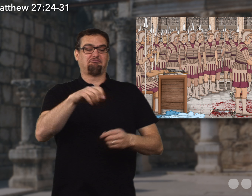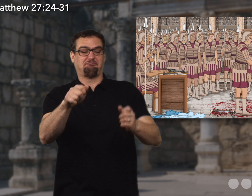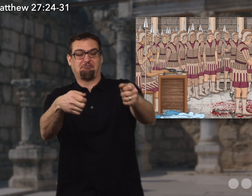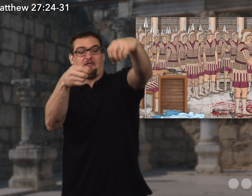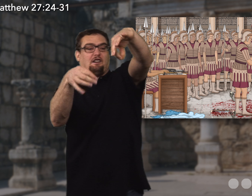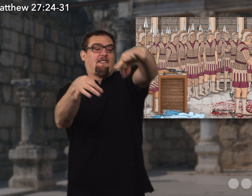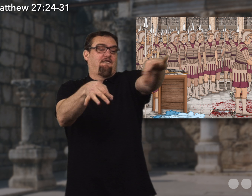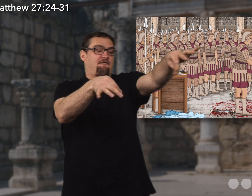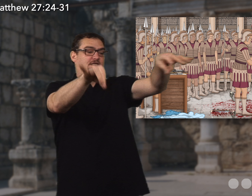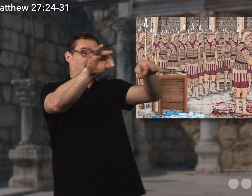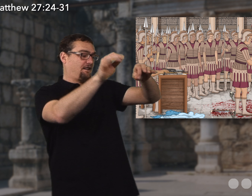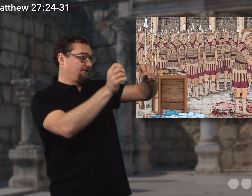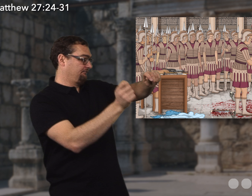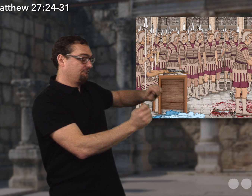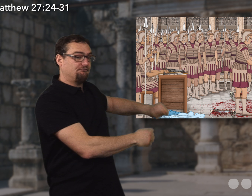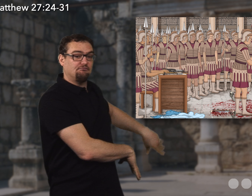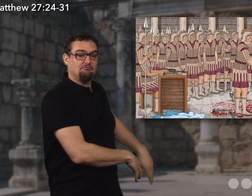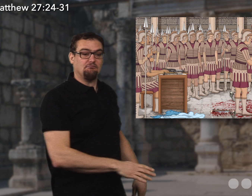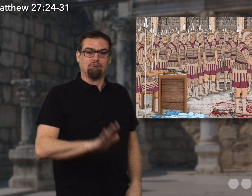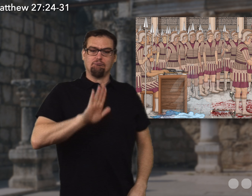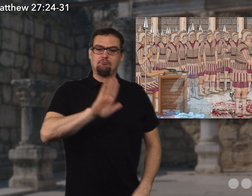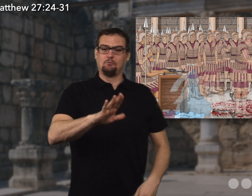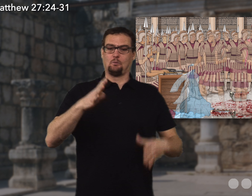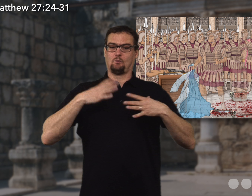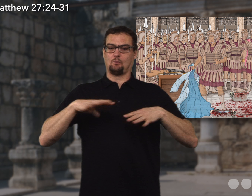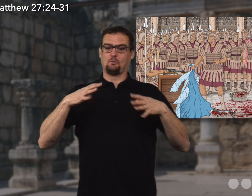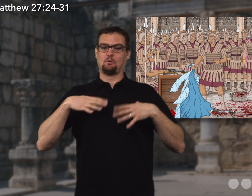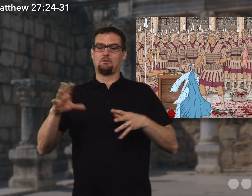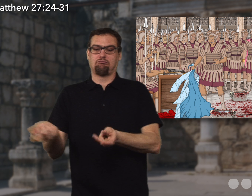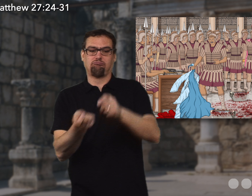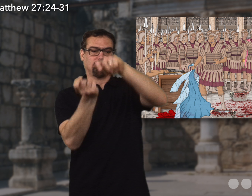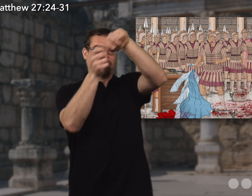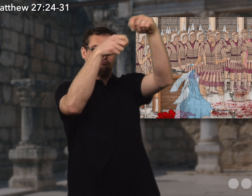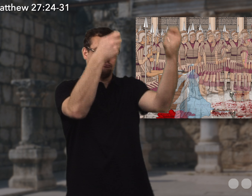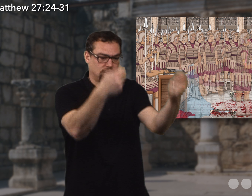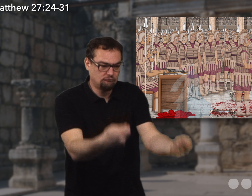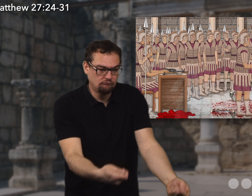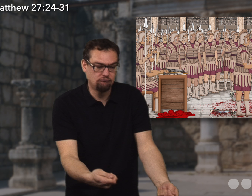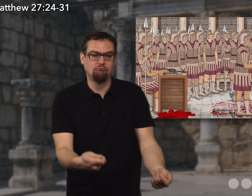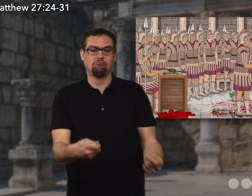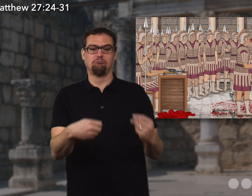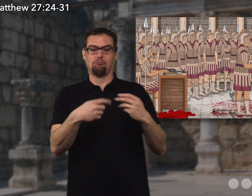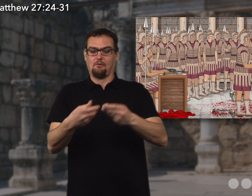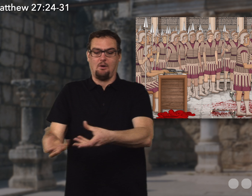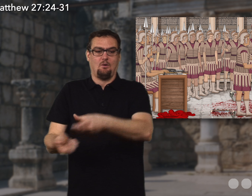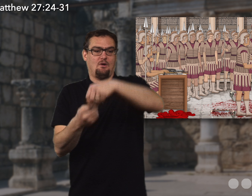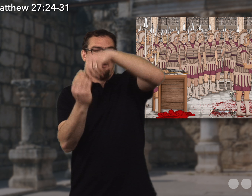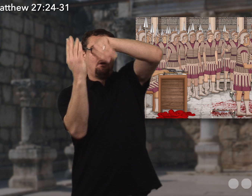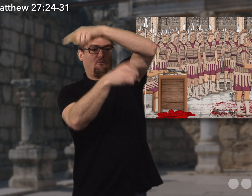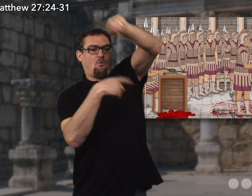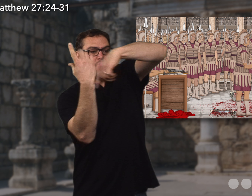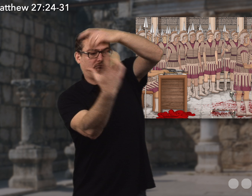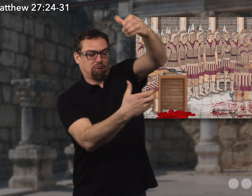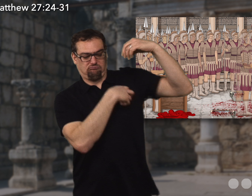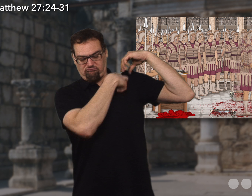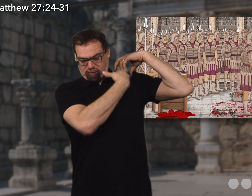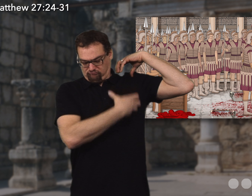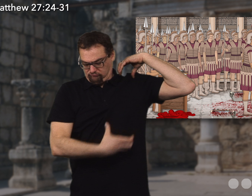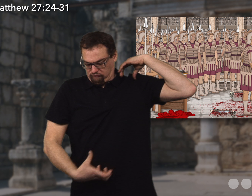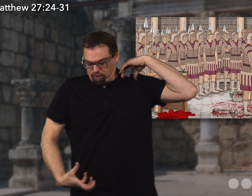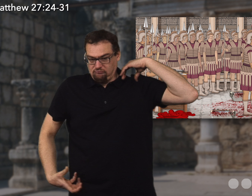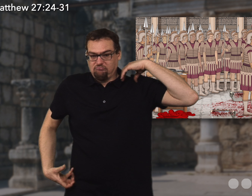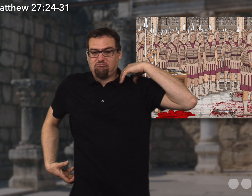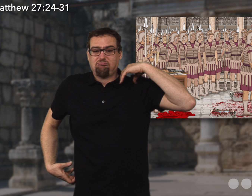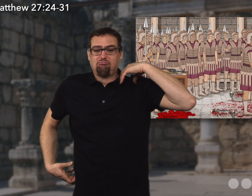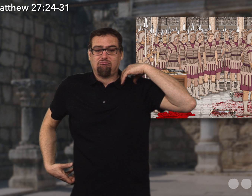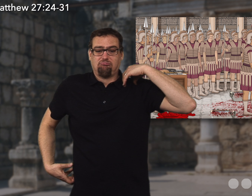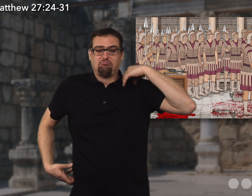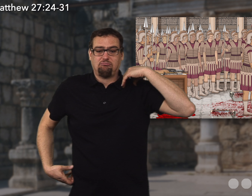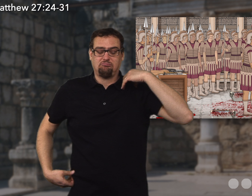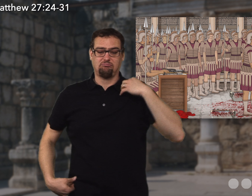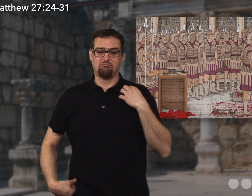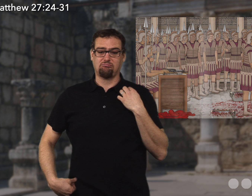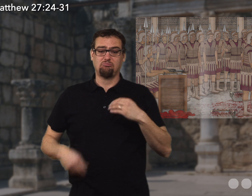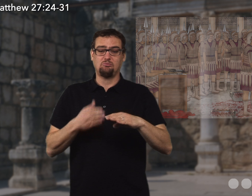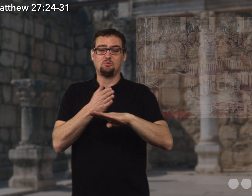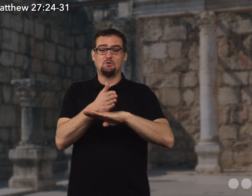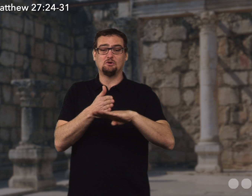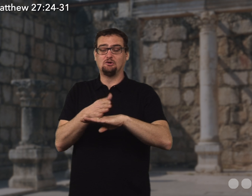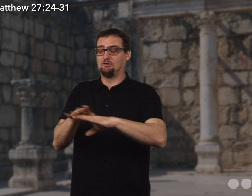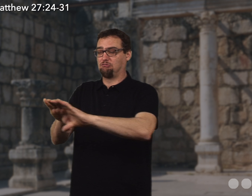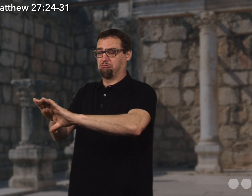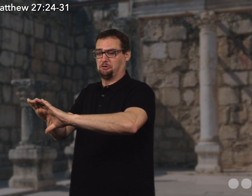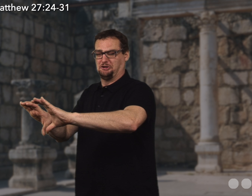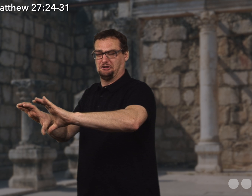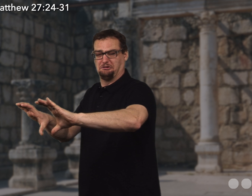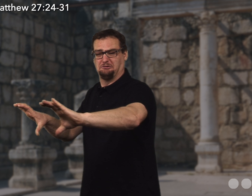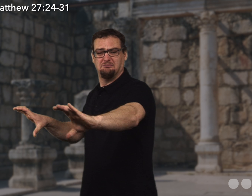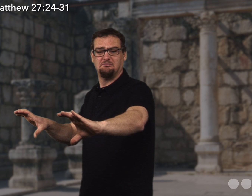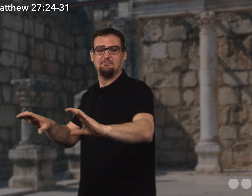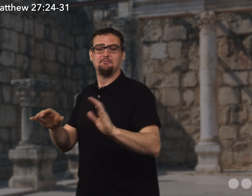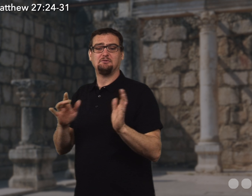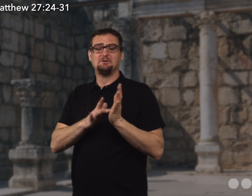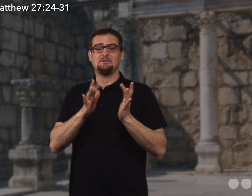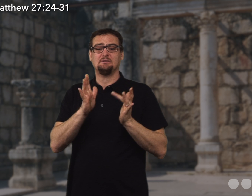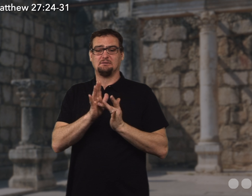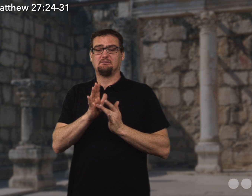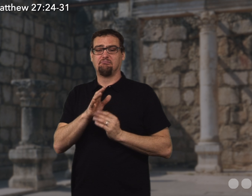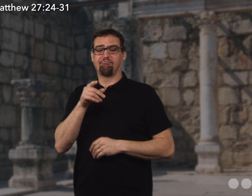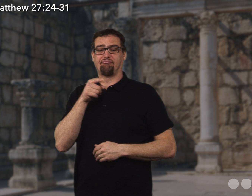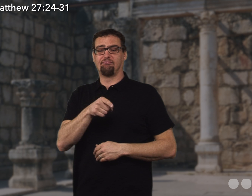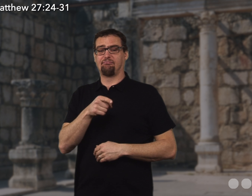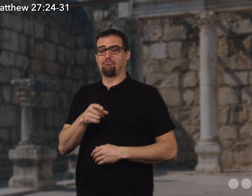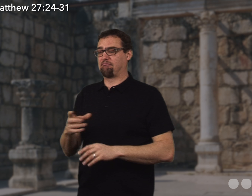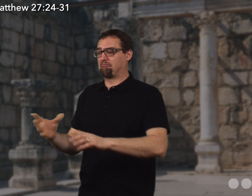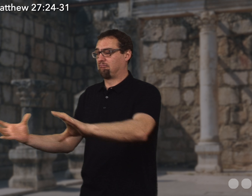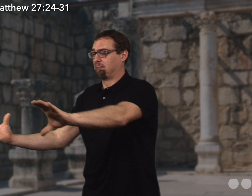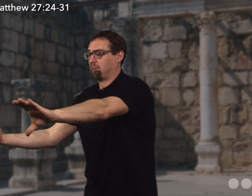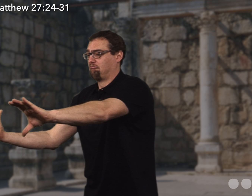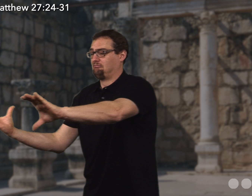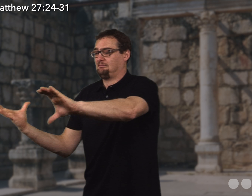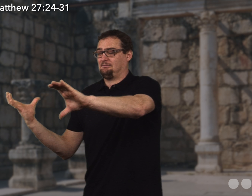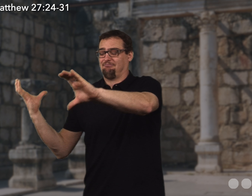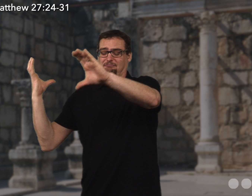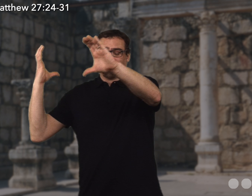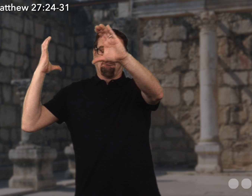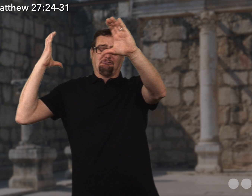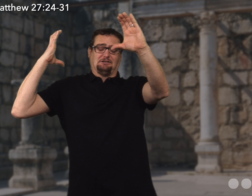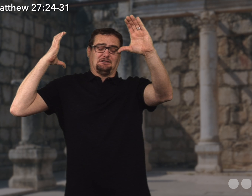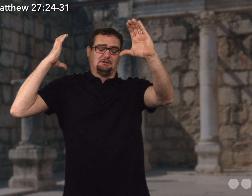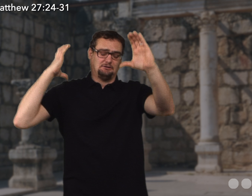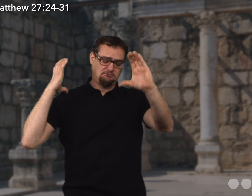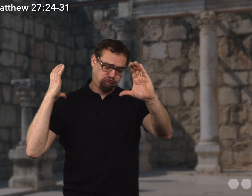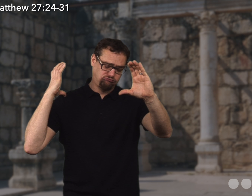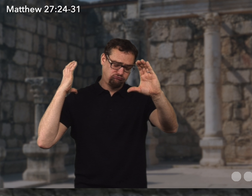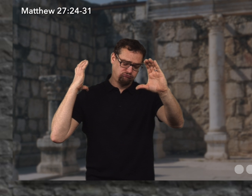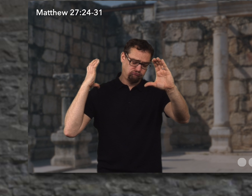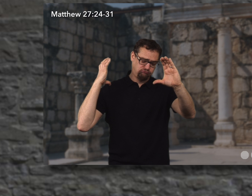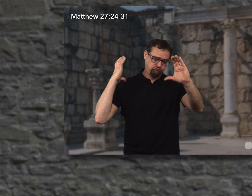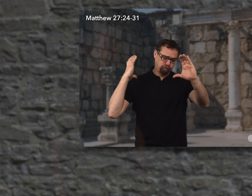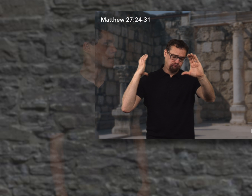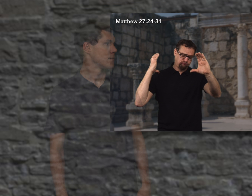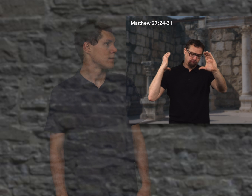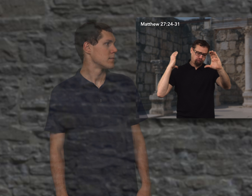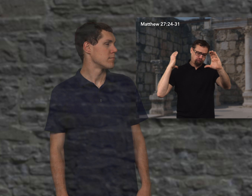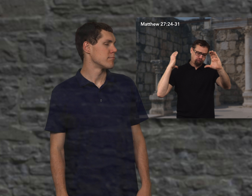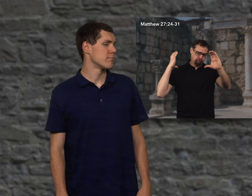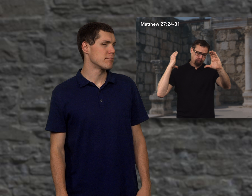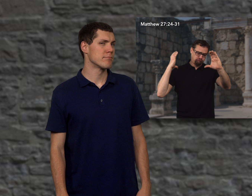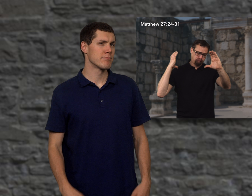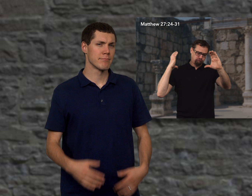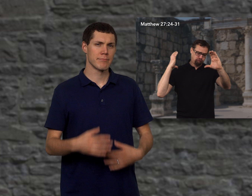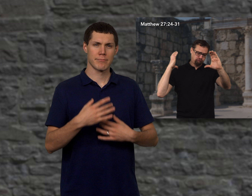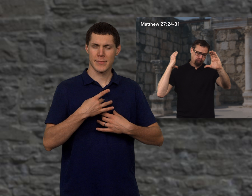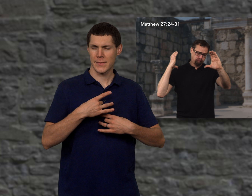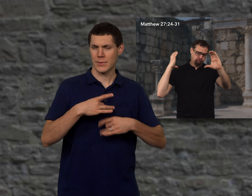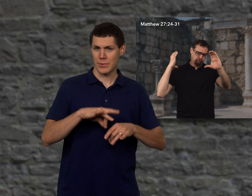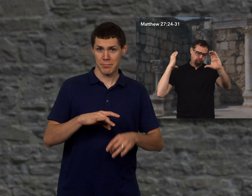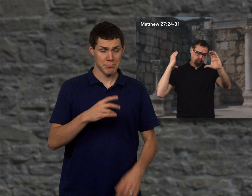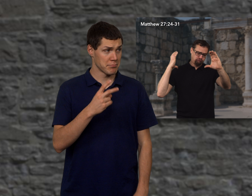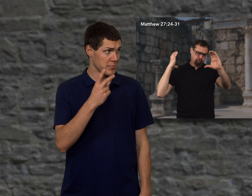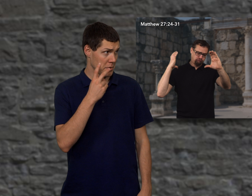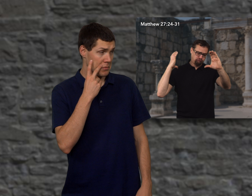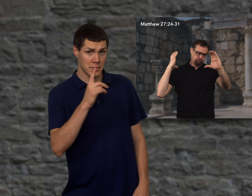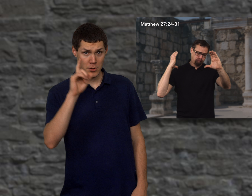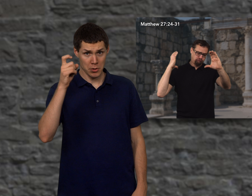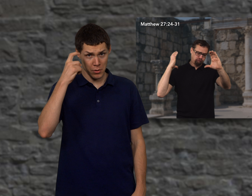After they had mocked Him, they removed the robe and put His own clothes back on Him. Then they led Him away to crucify Him.